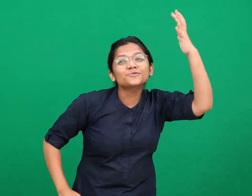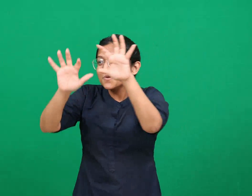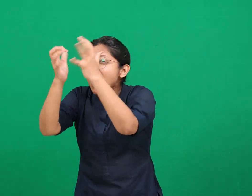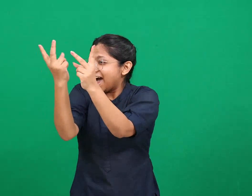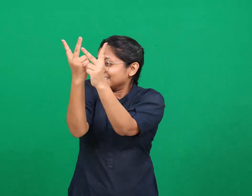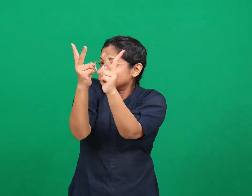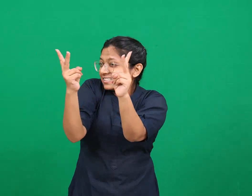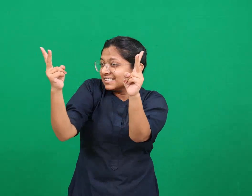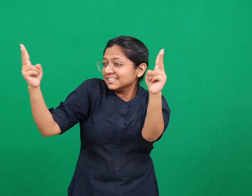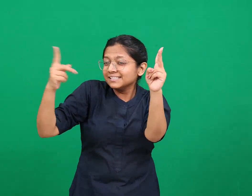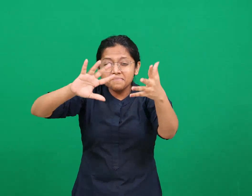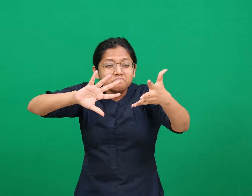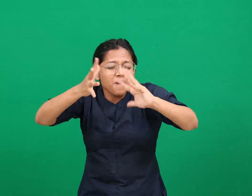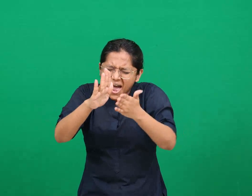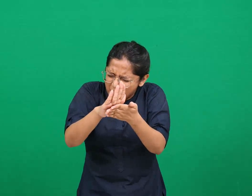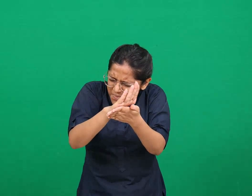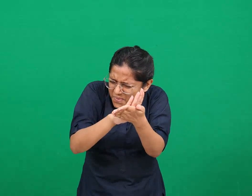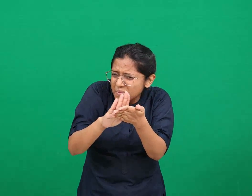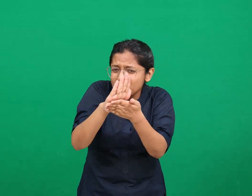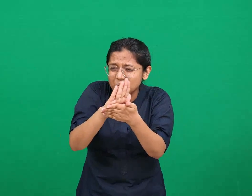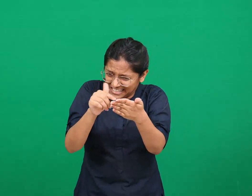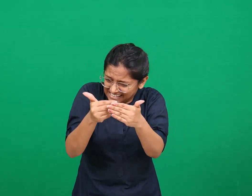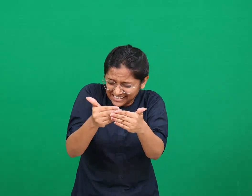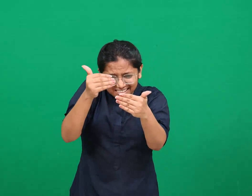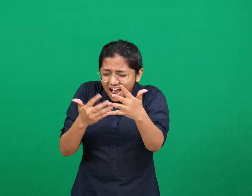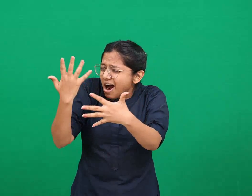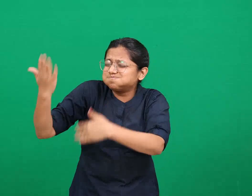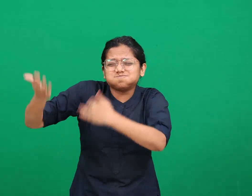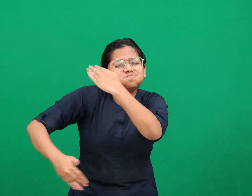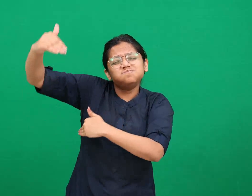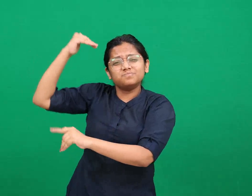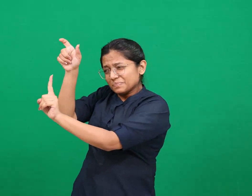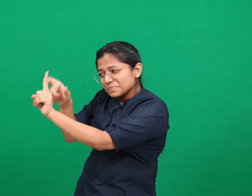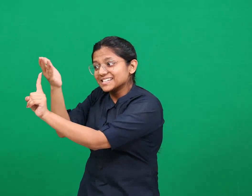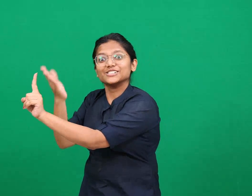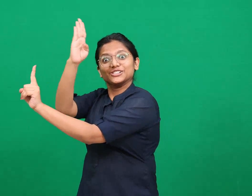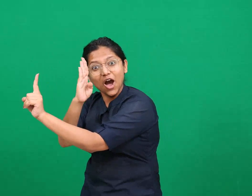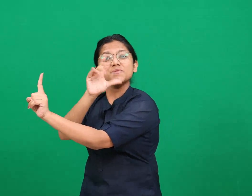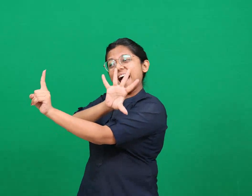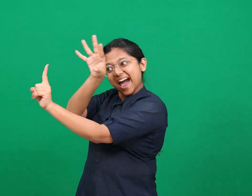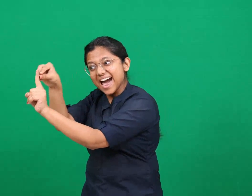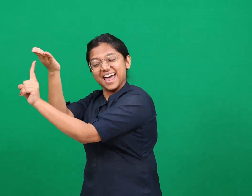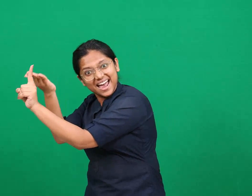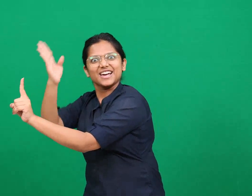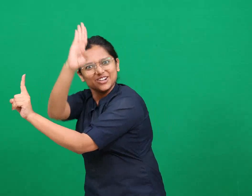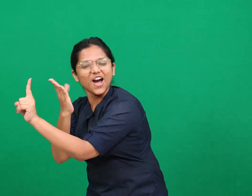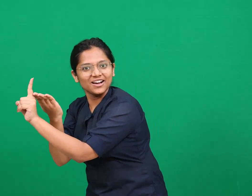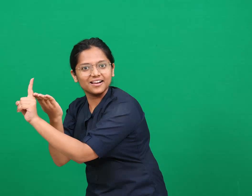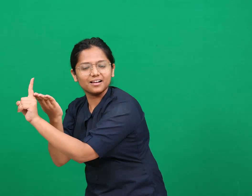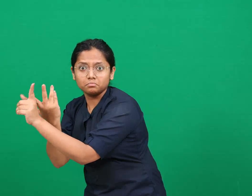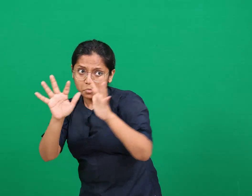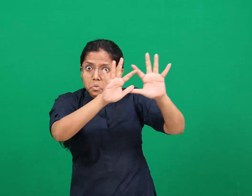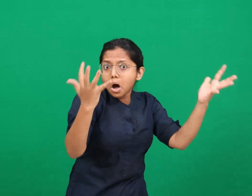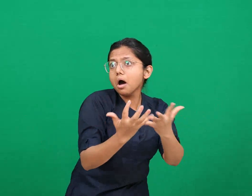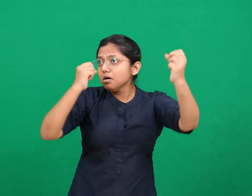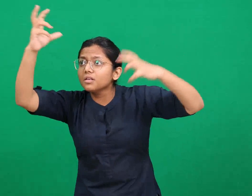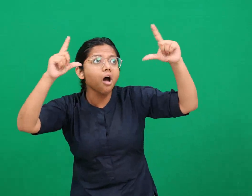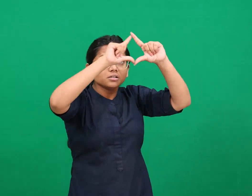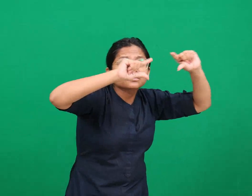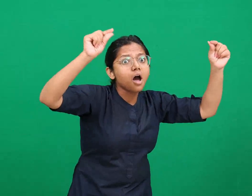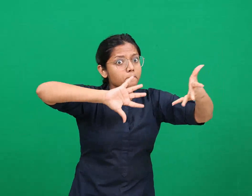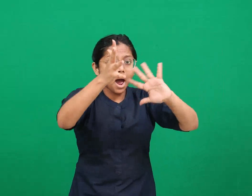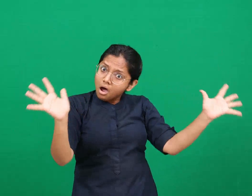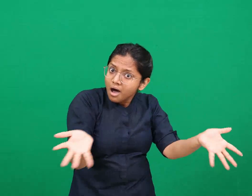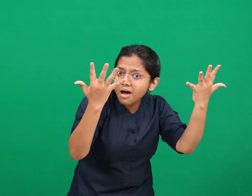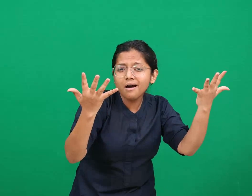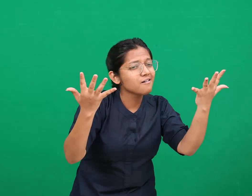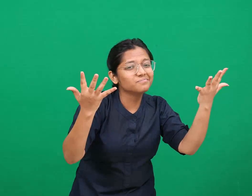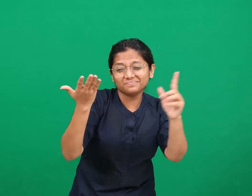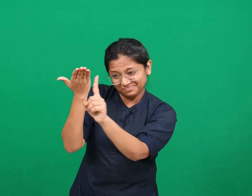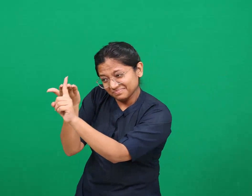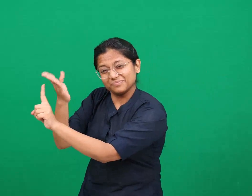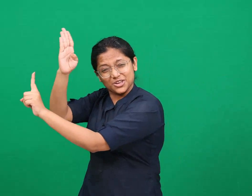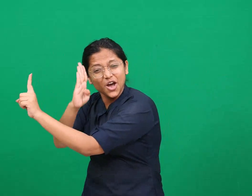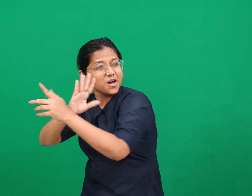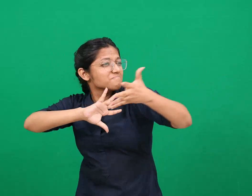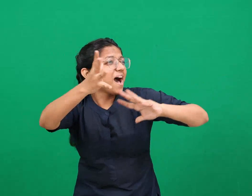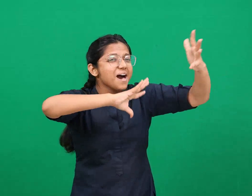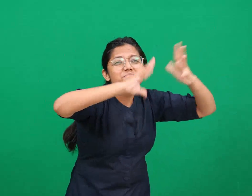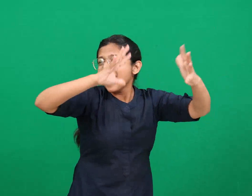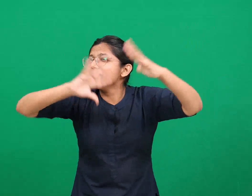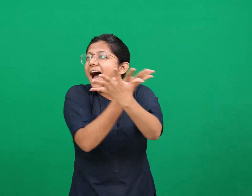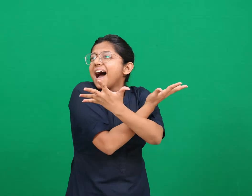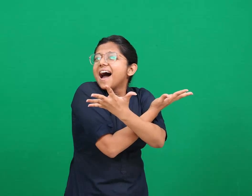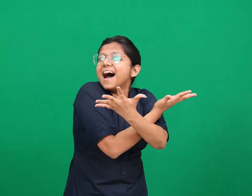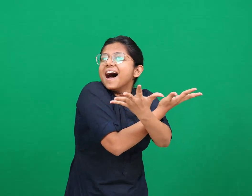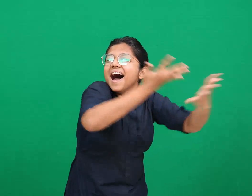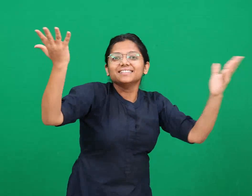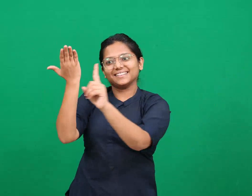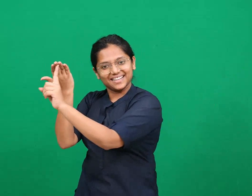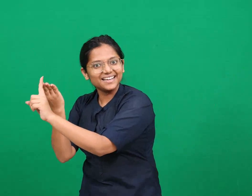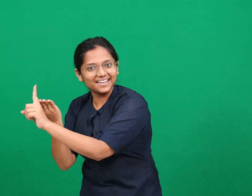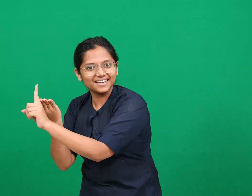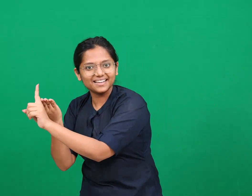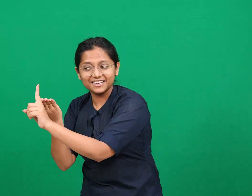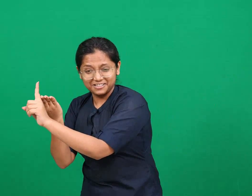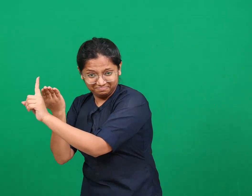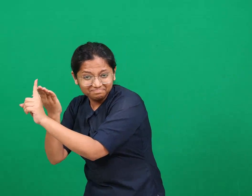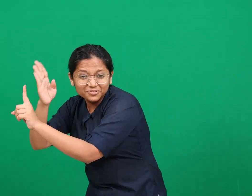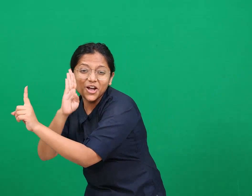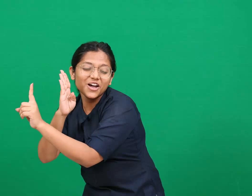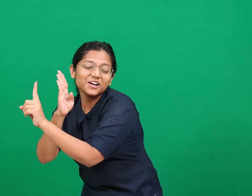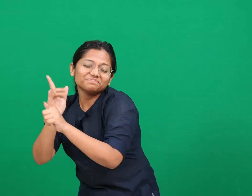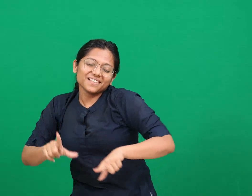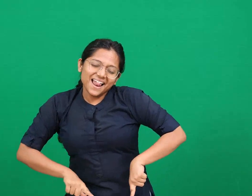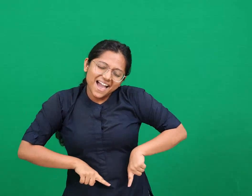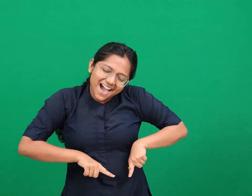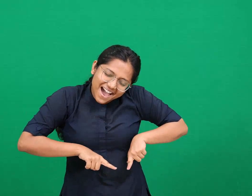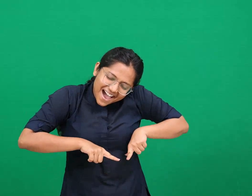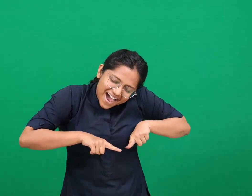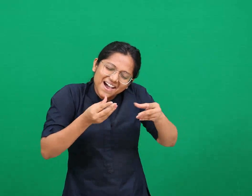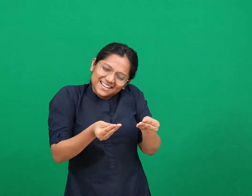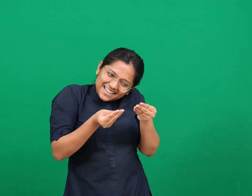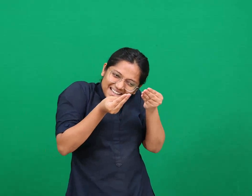Through Him all things were made, and without Him nothing was made that has been made.